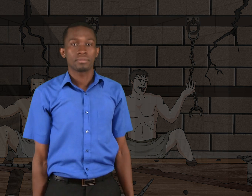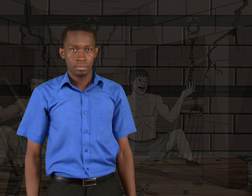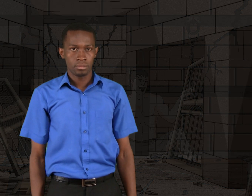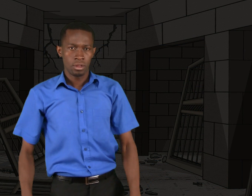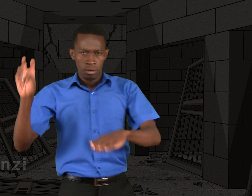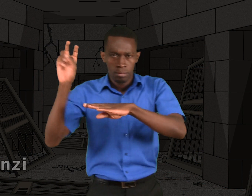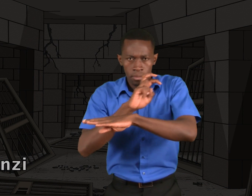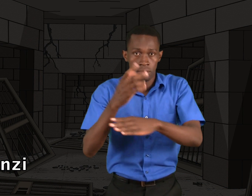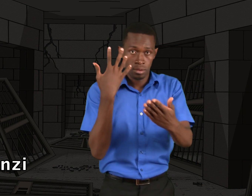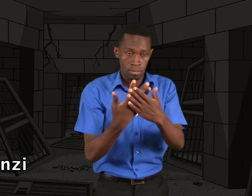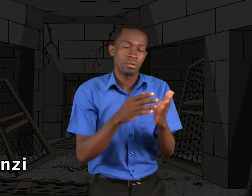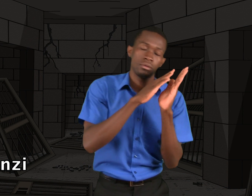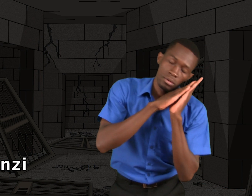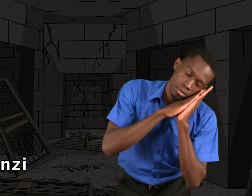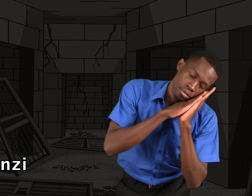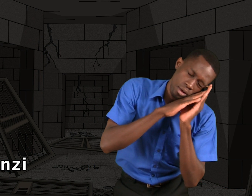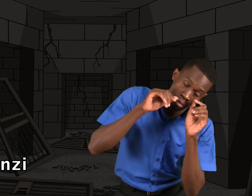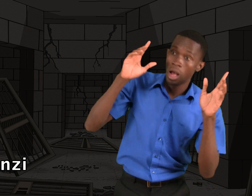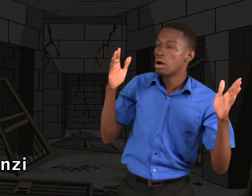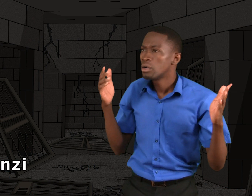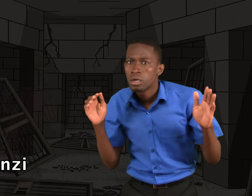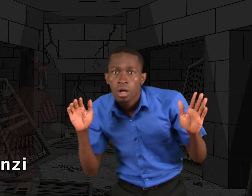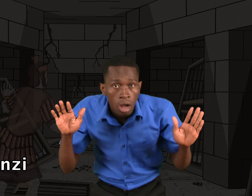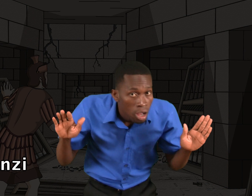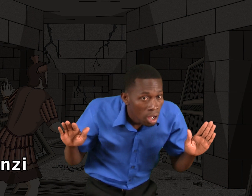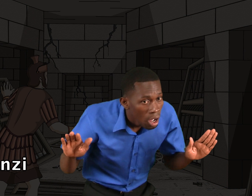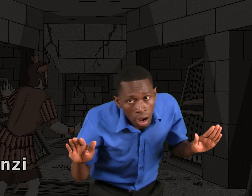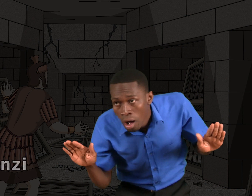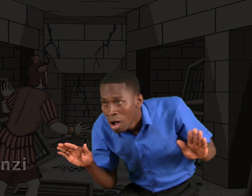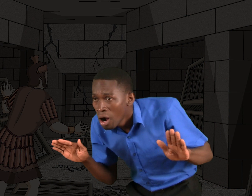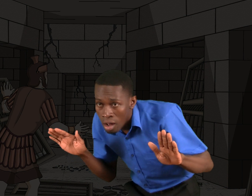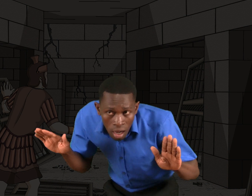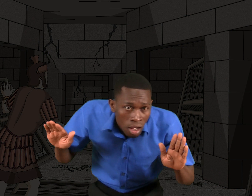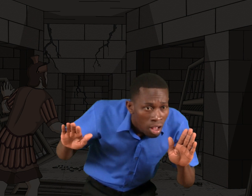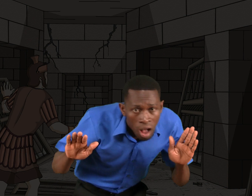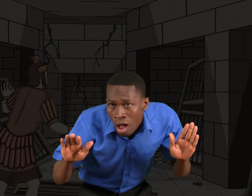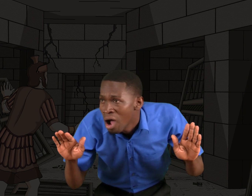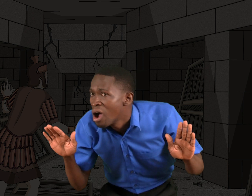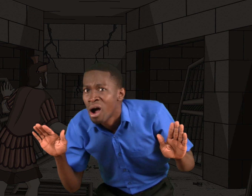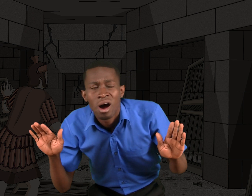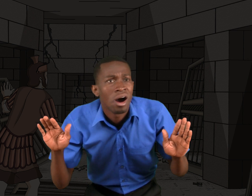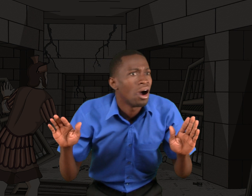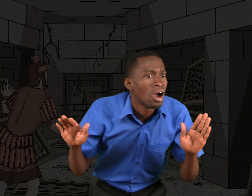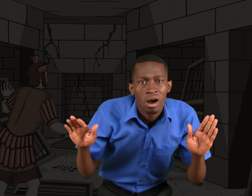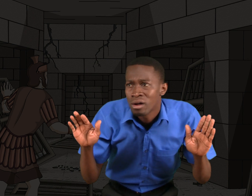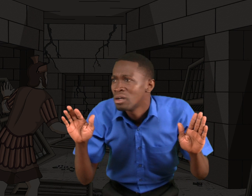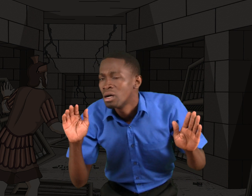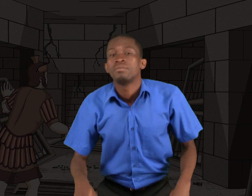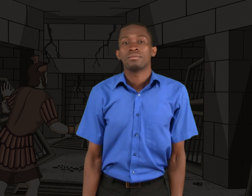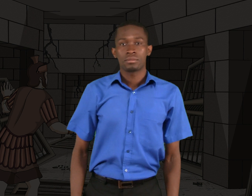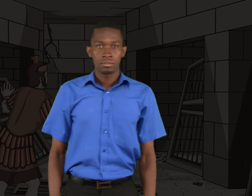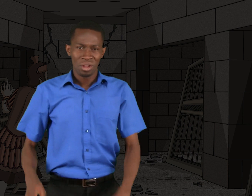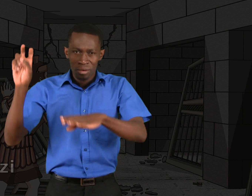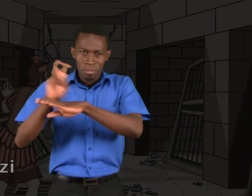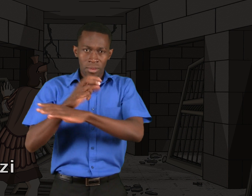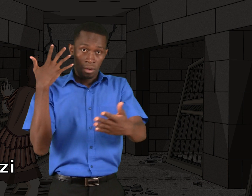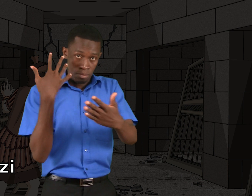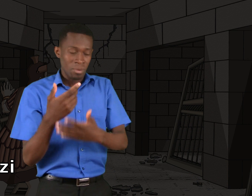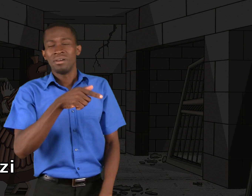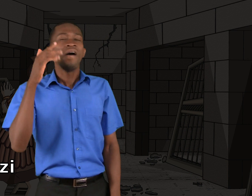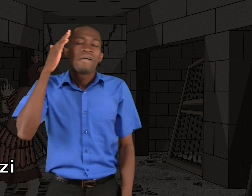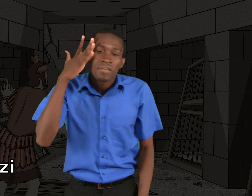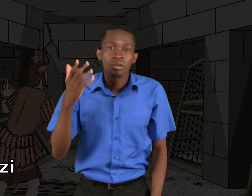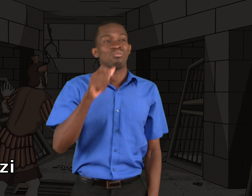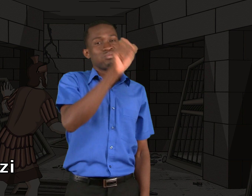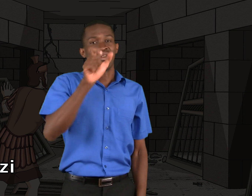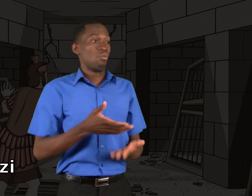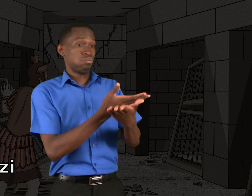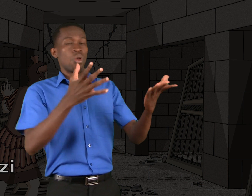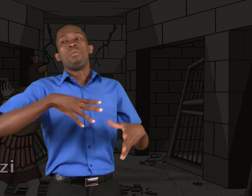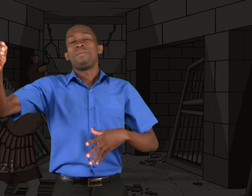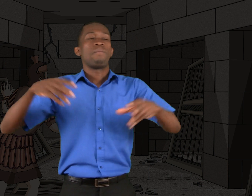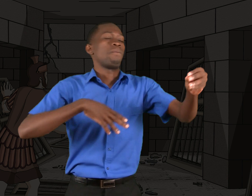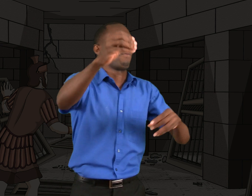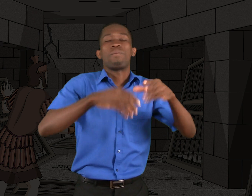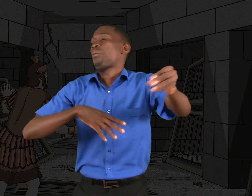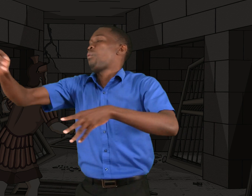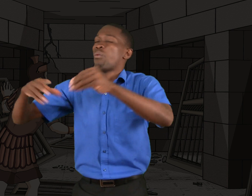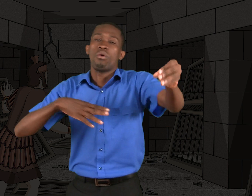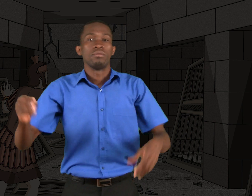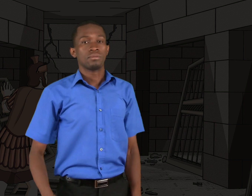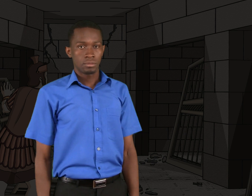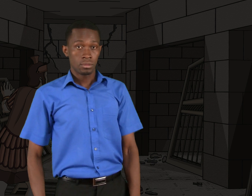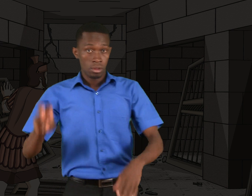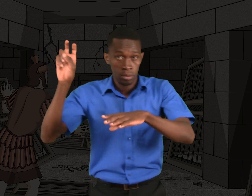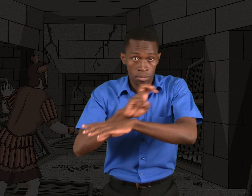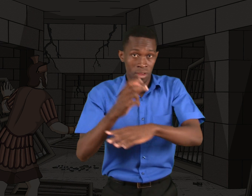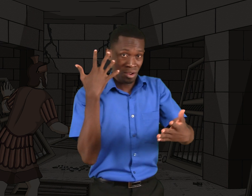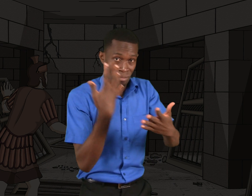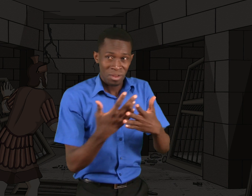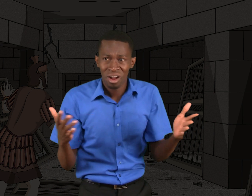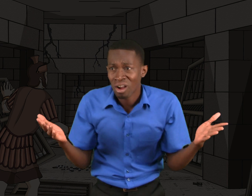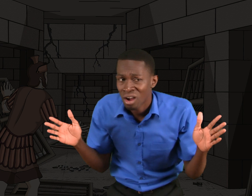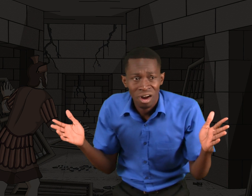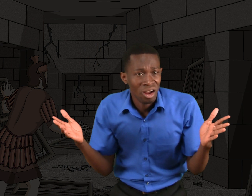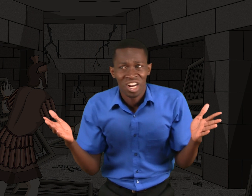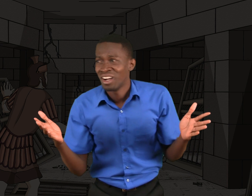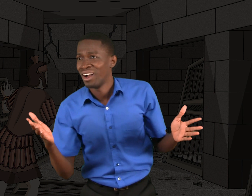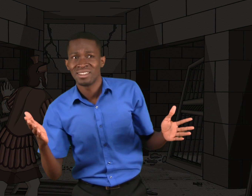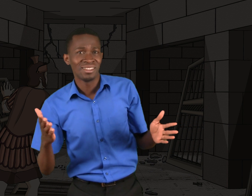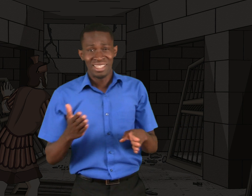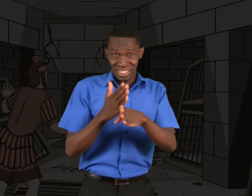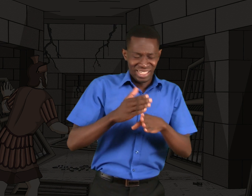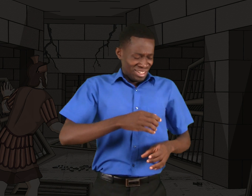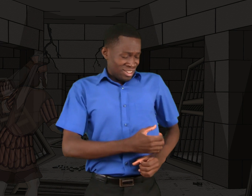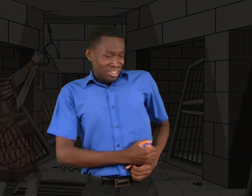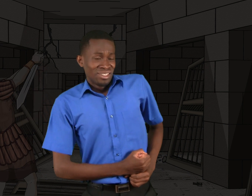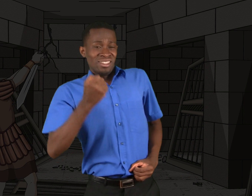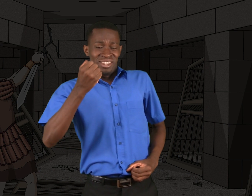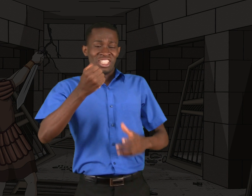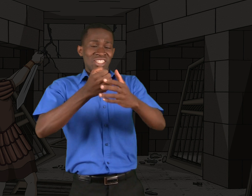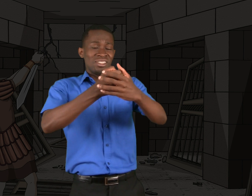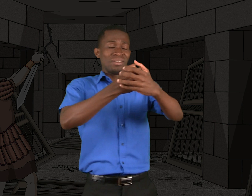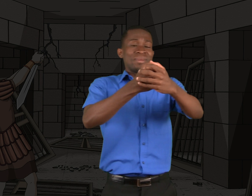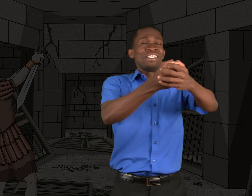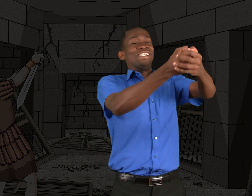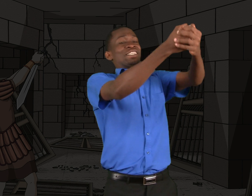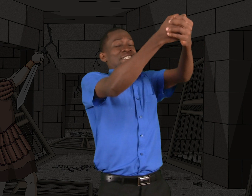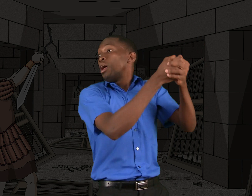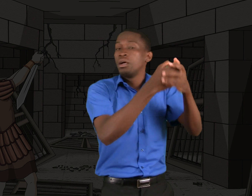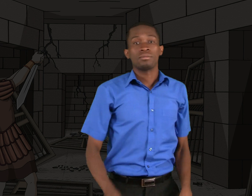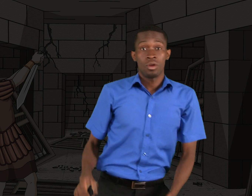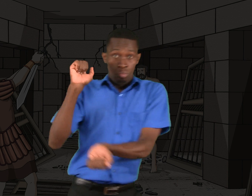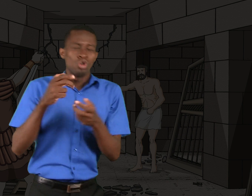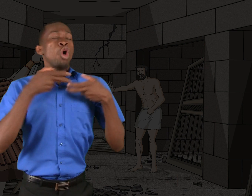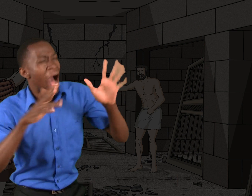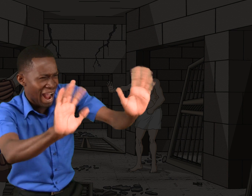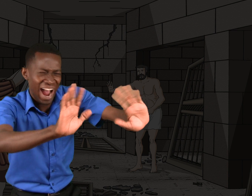When the jailer woke up and saw the prison doors open, he drew his sword and was about to kill himself, presuming that the prisoners had escaped.